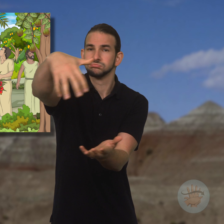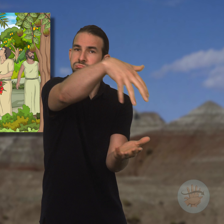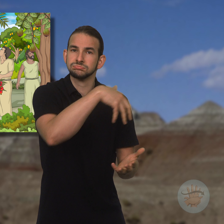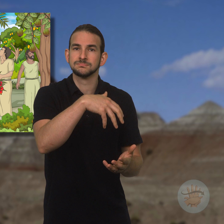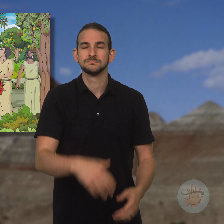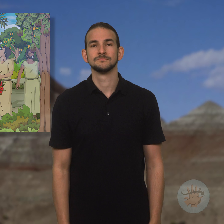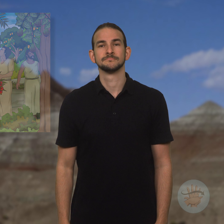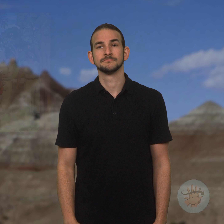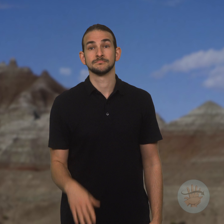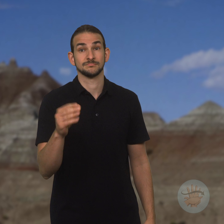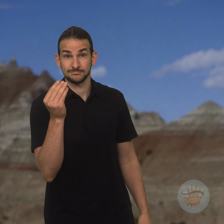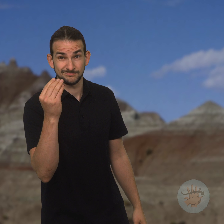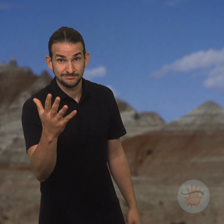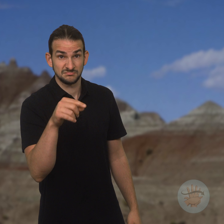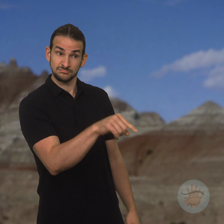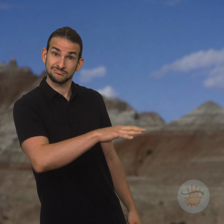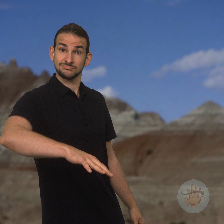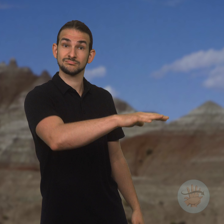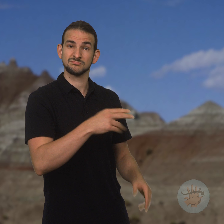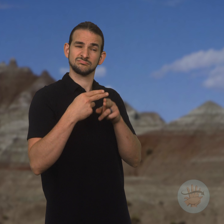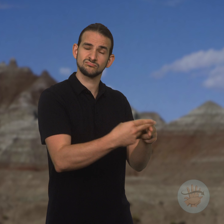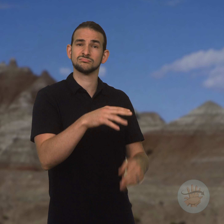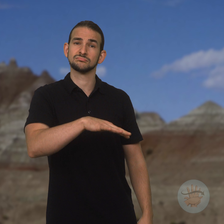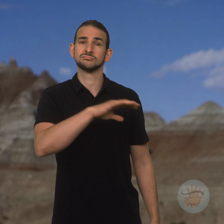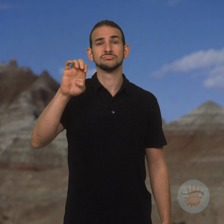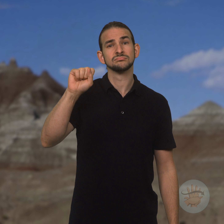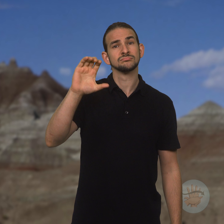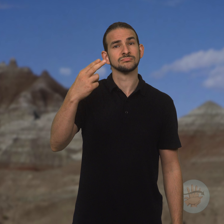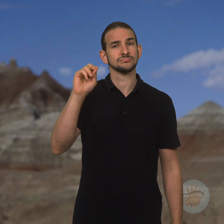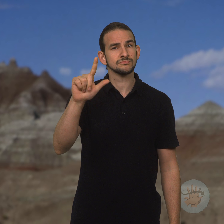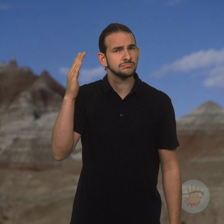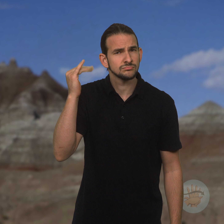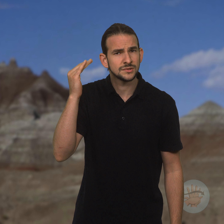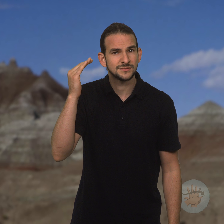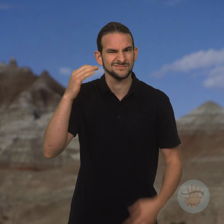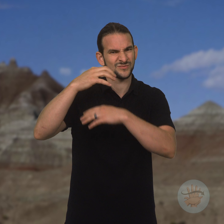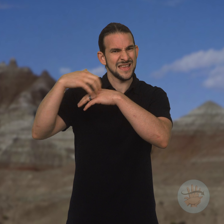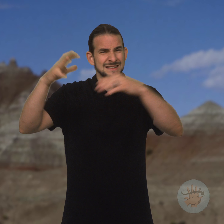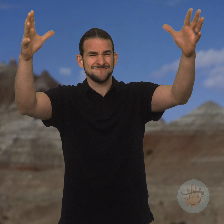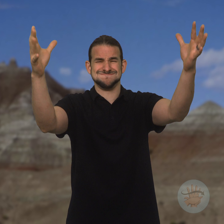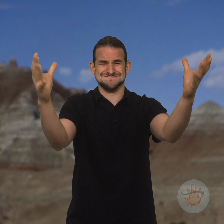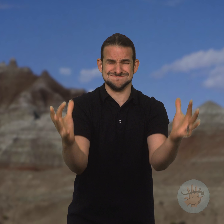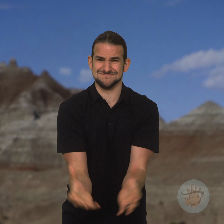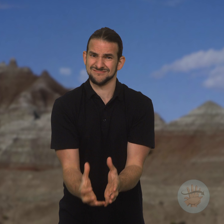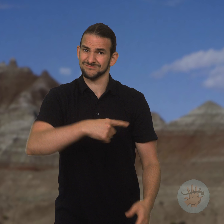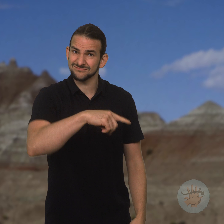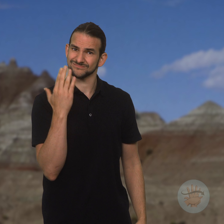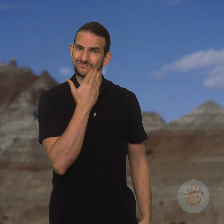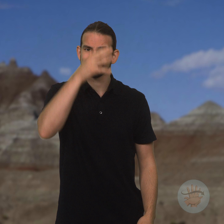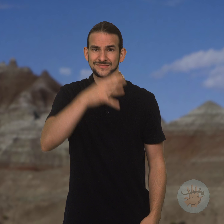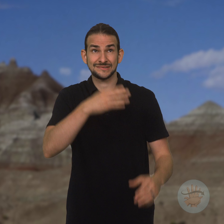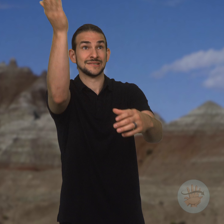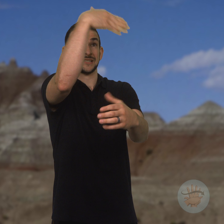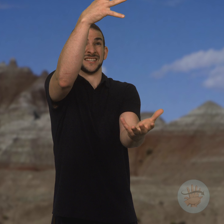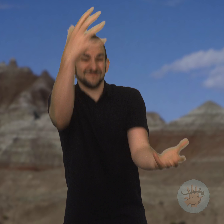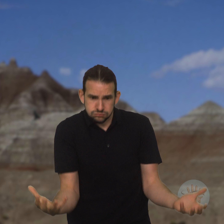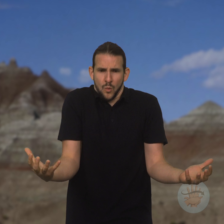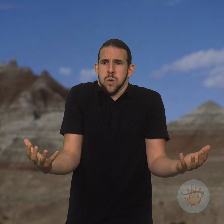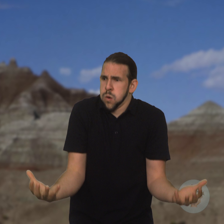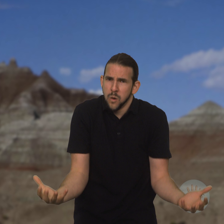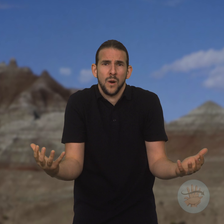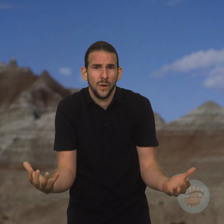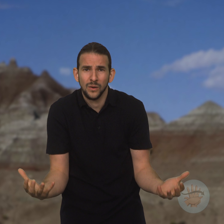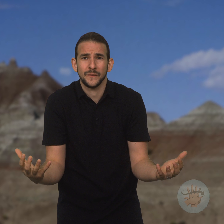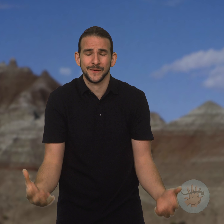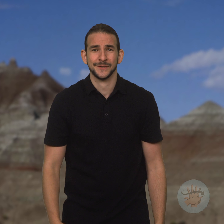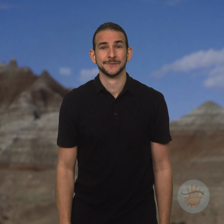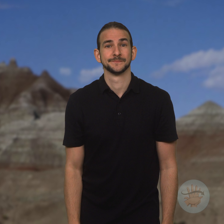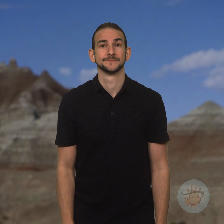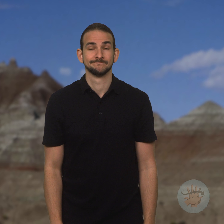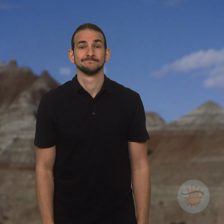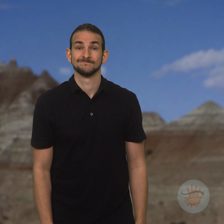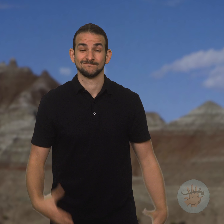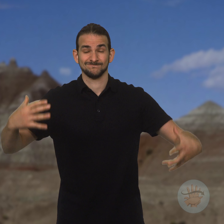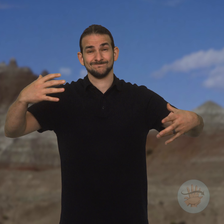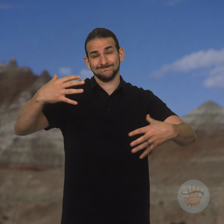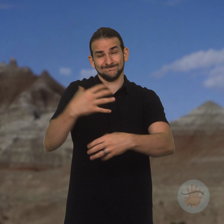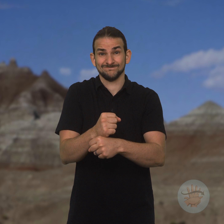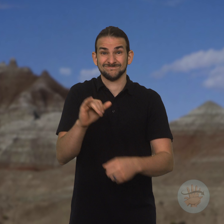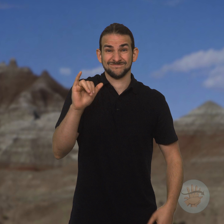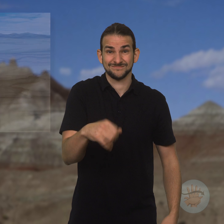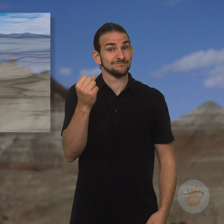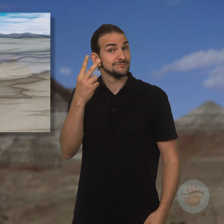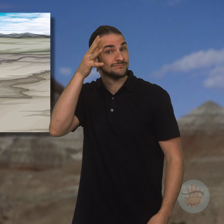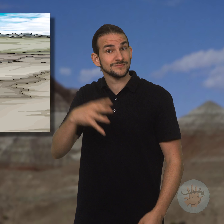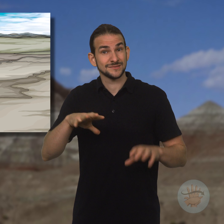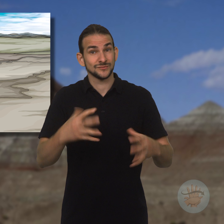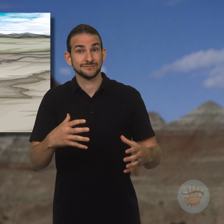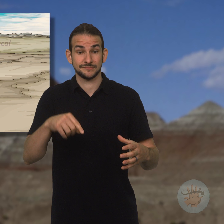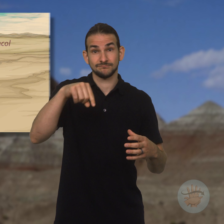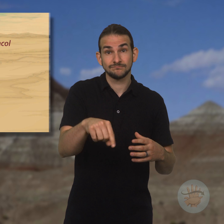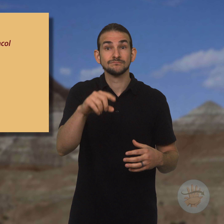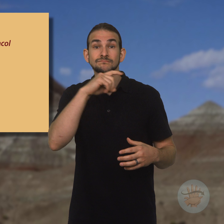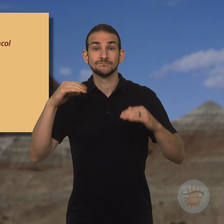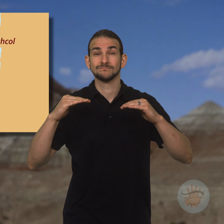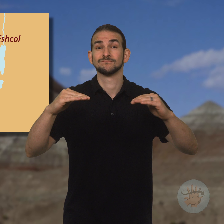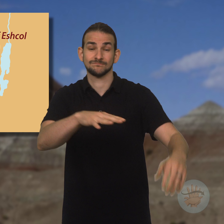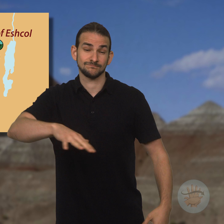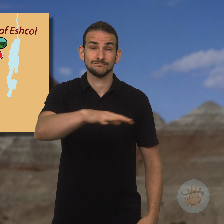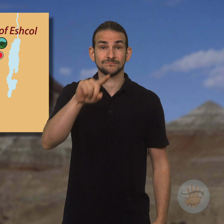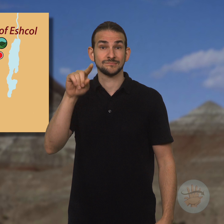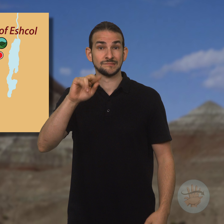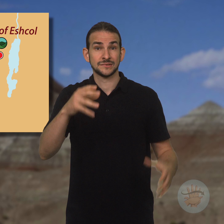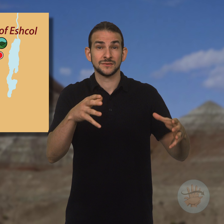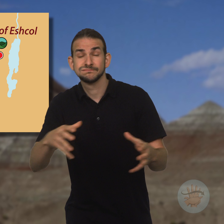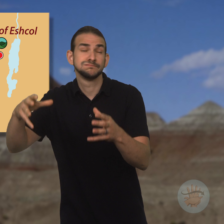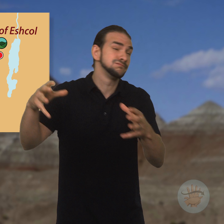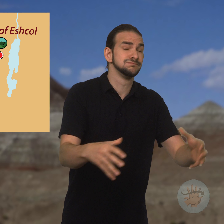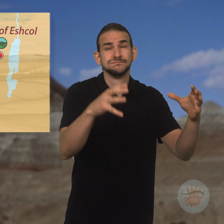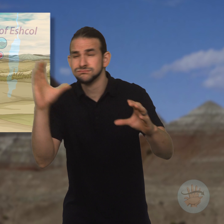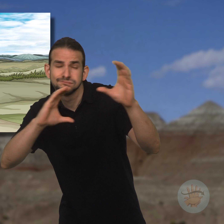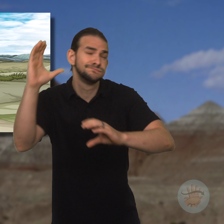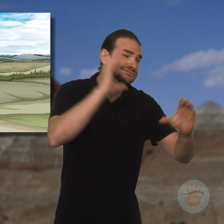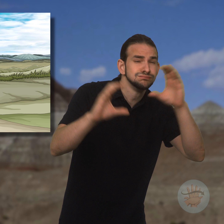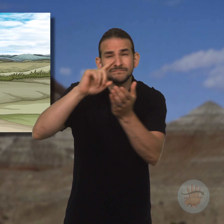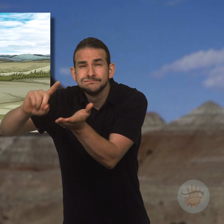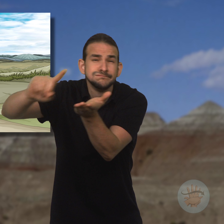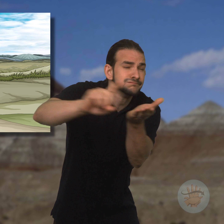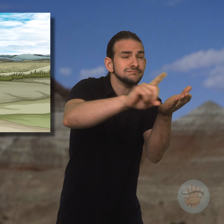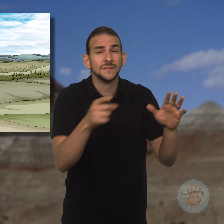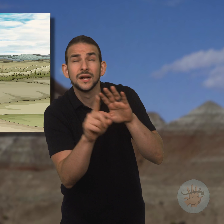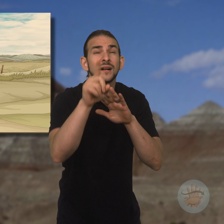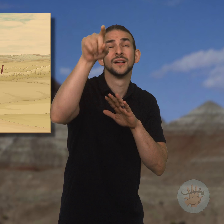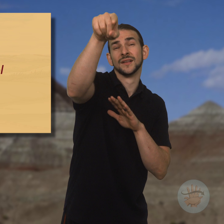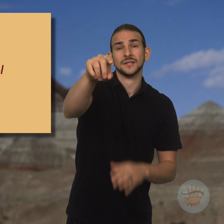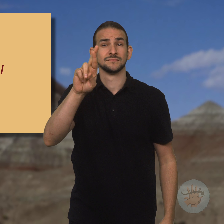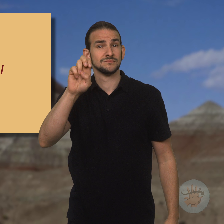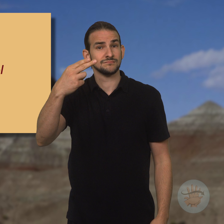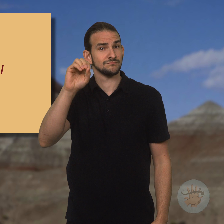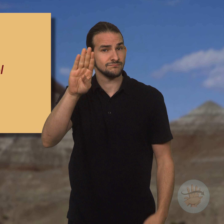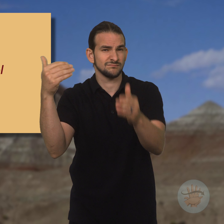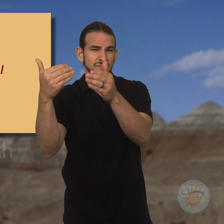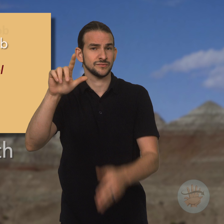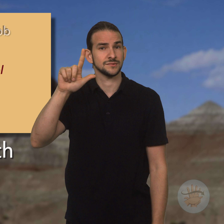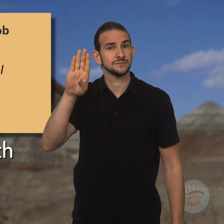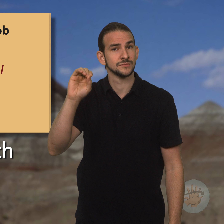Because of the cluster of grapes the Israelites cut there, that place was called the Valley of Eshcol.